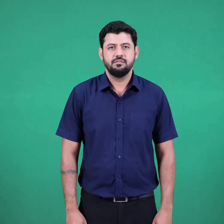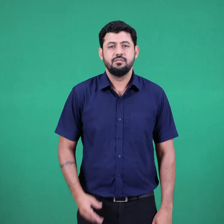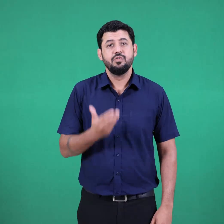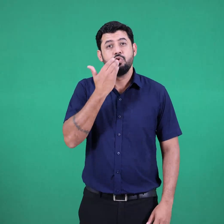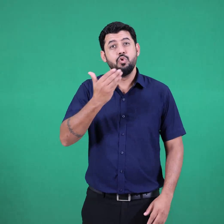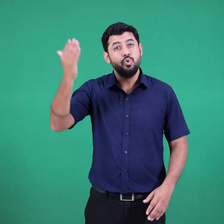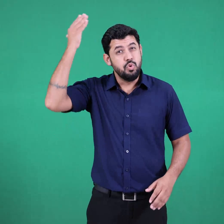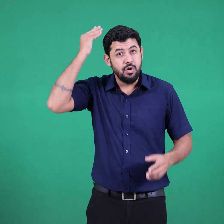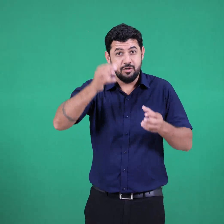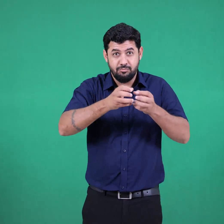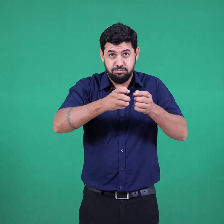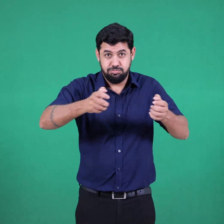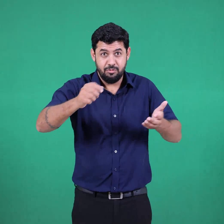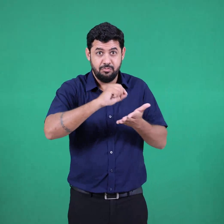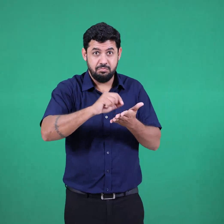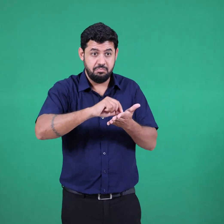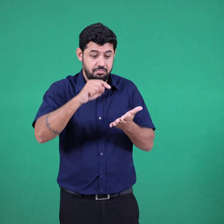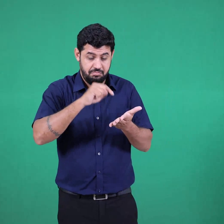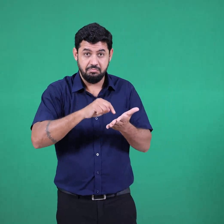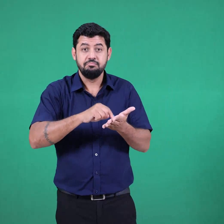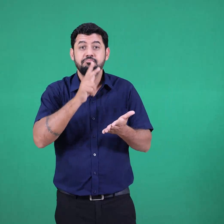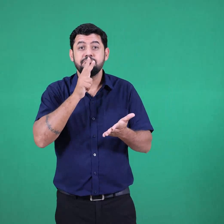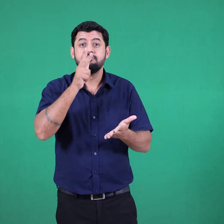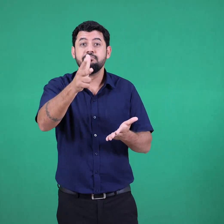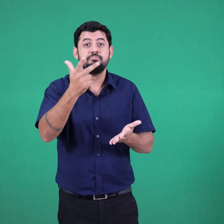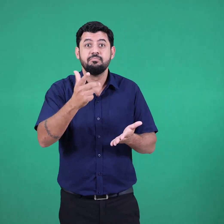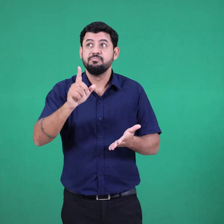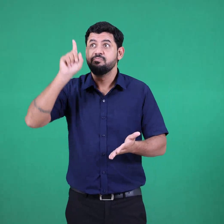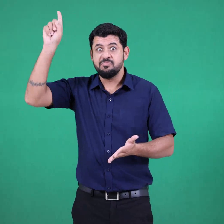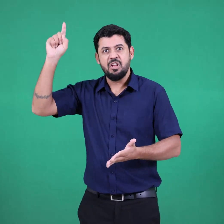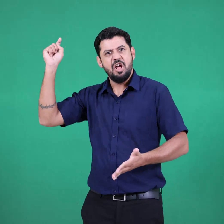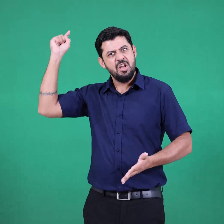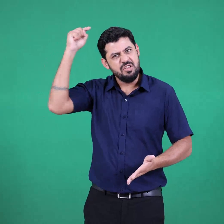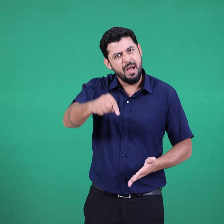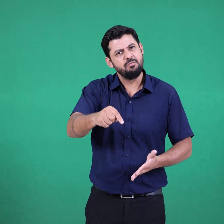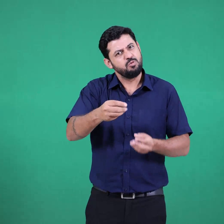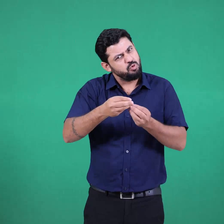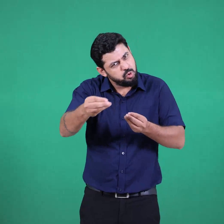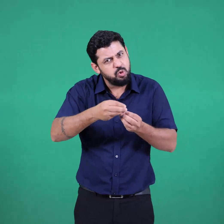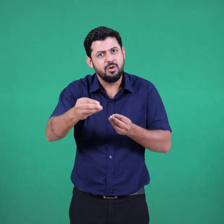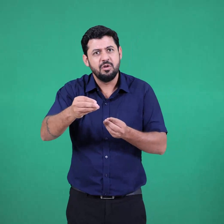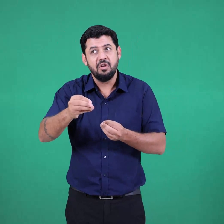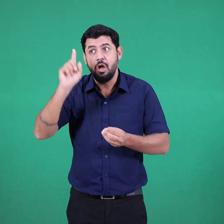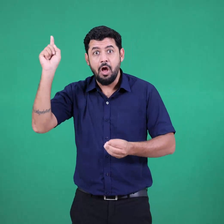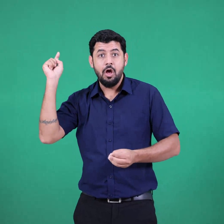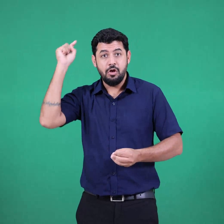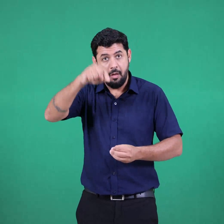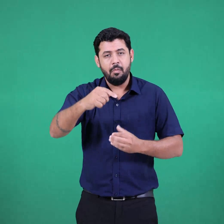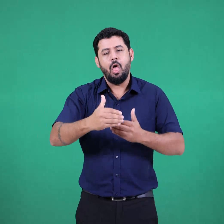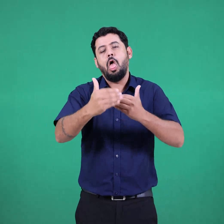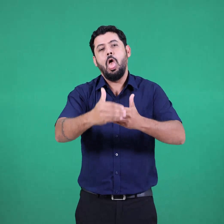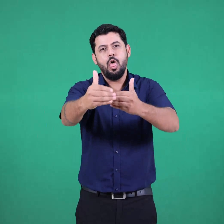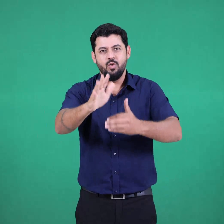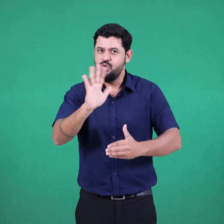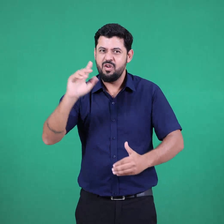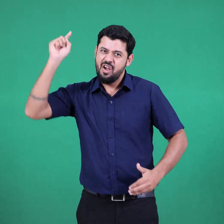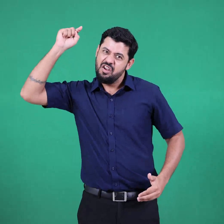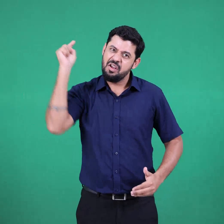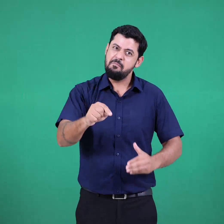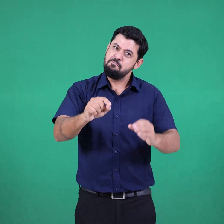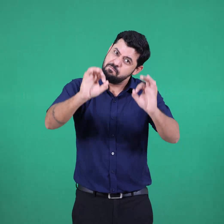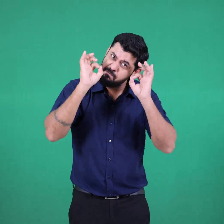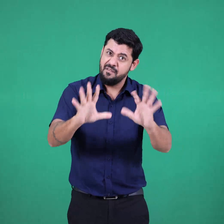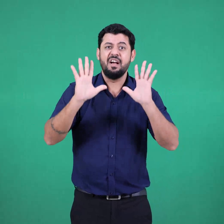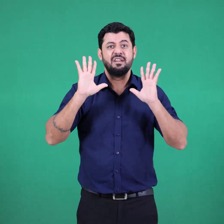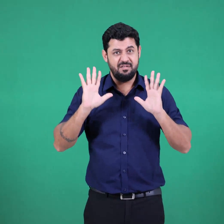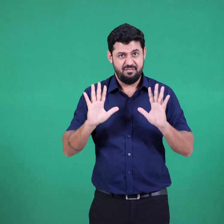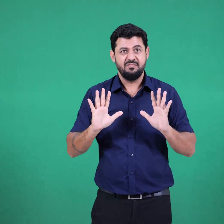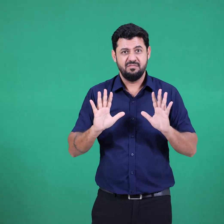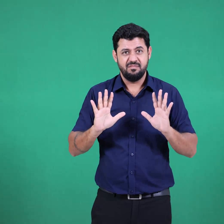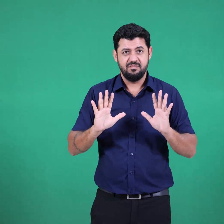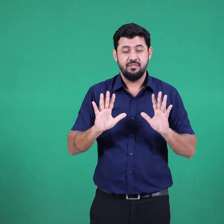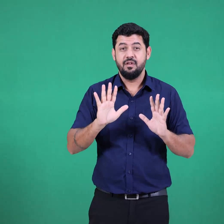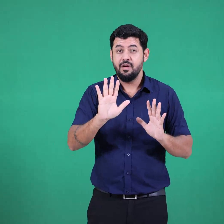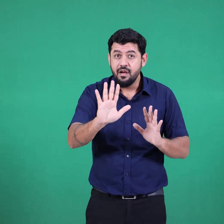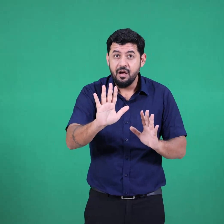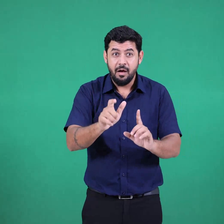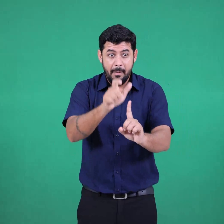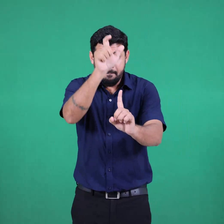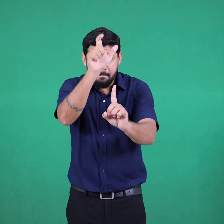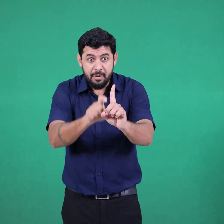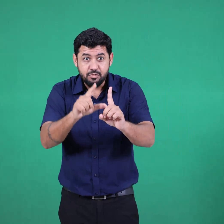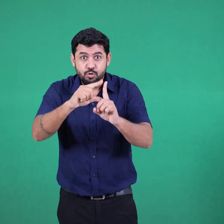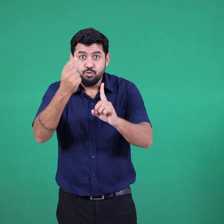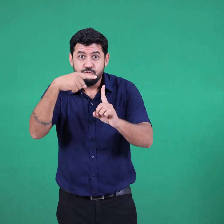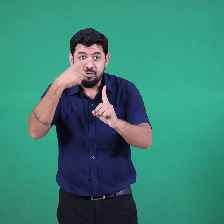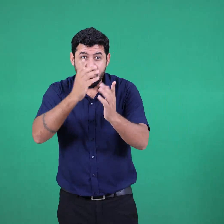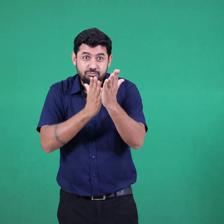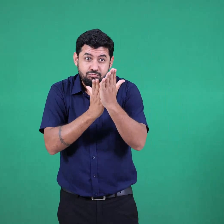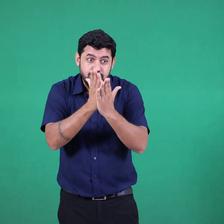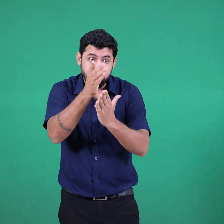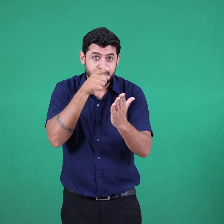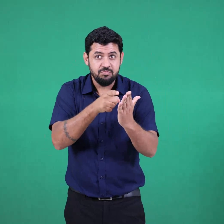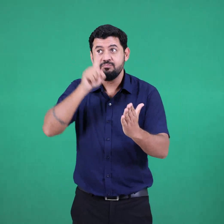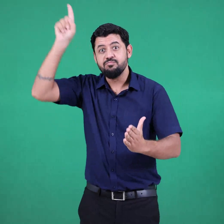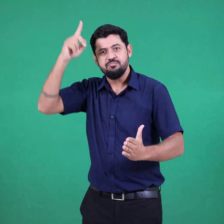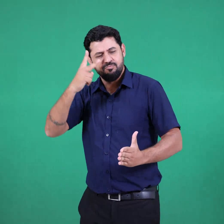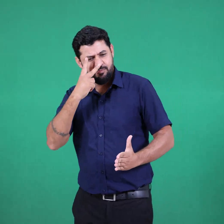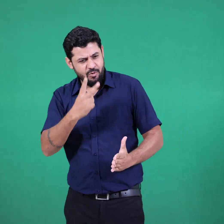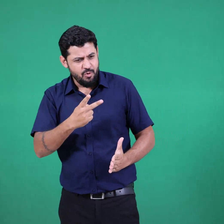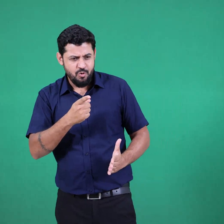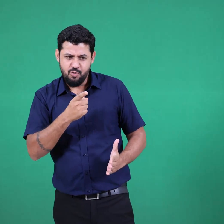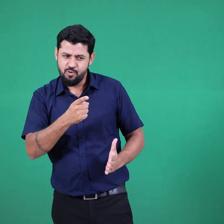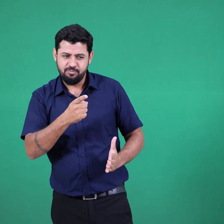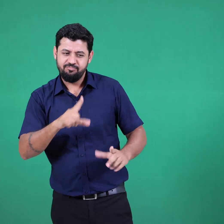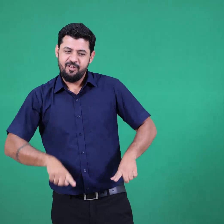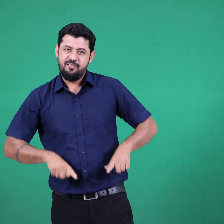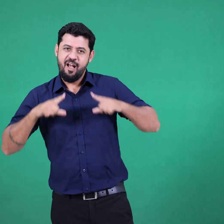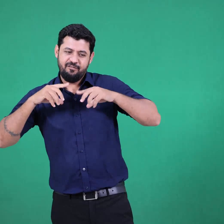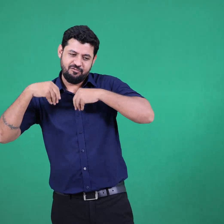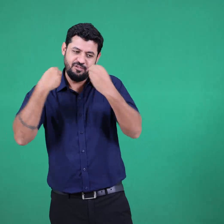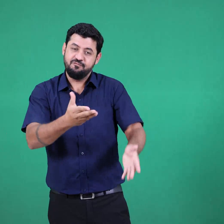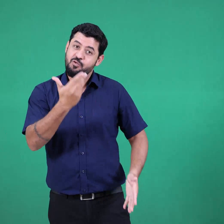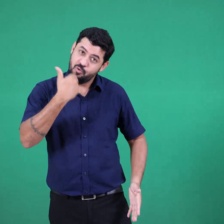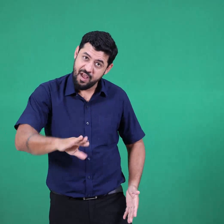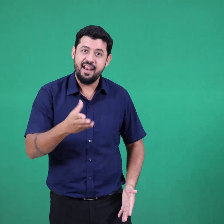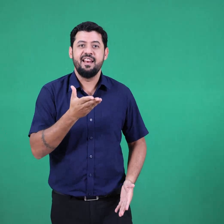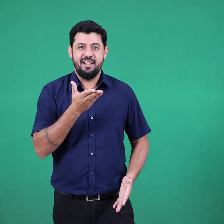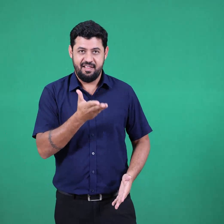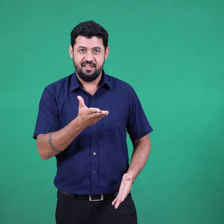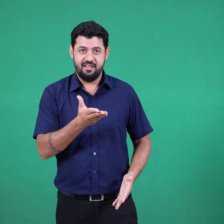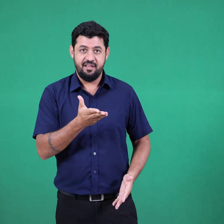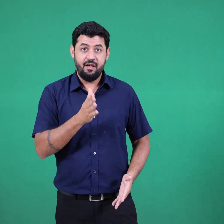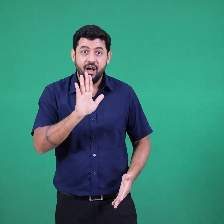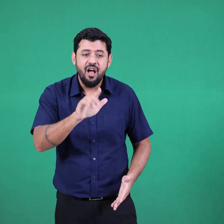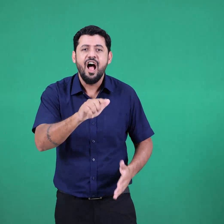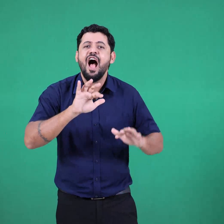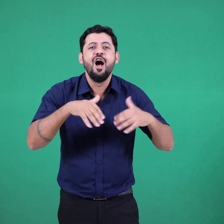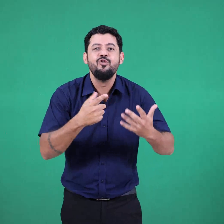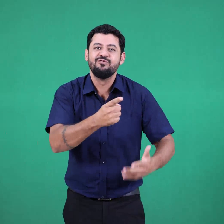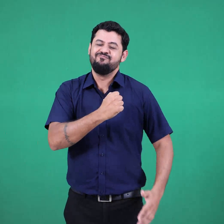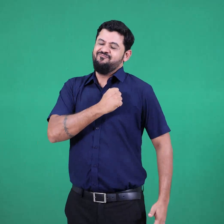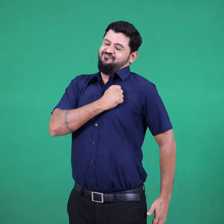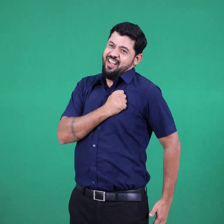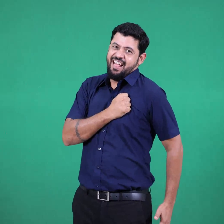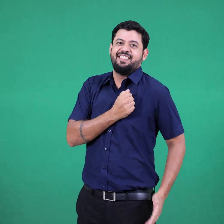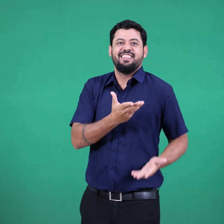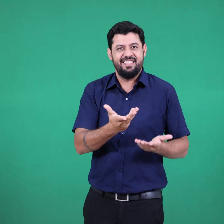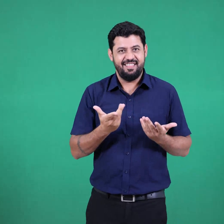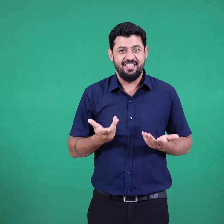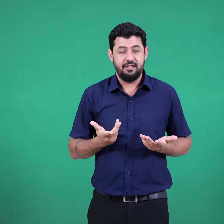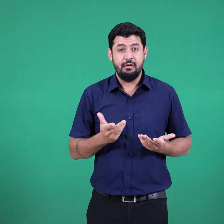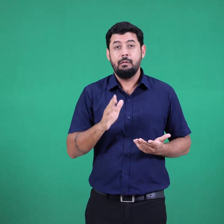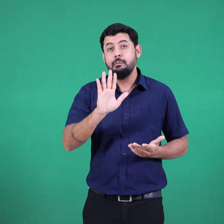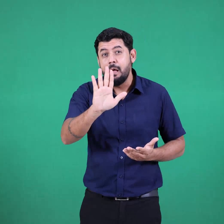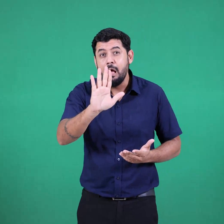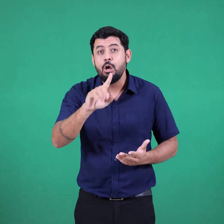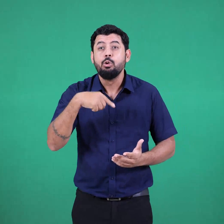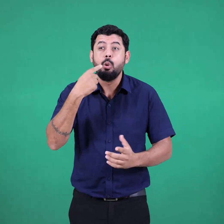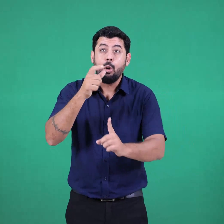For, "In just a little while, He who is coming will come and will not delay. But My righteous one will live by faith;